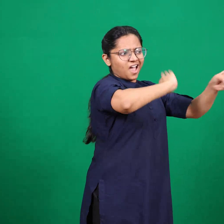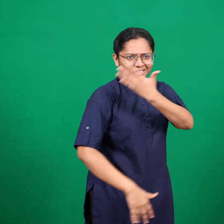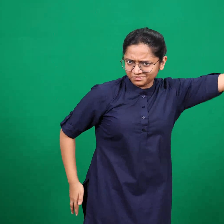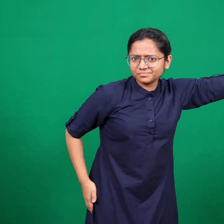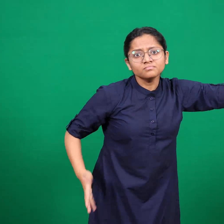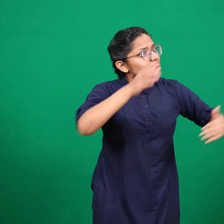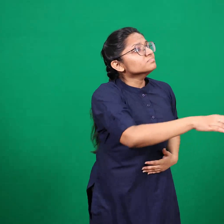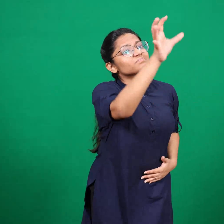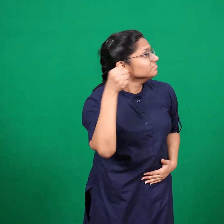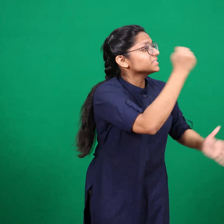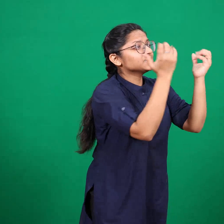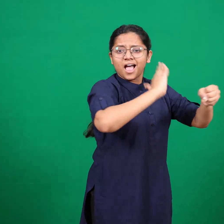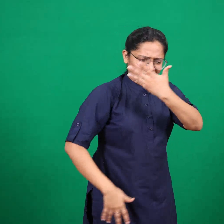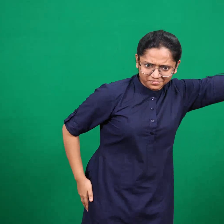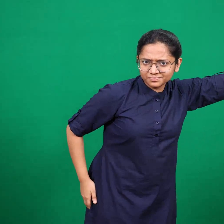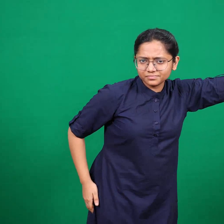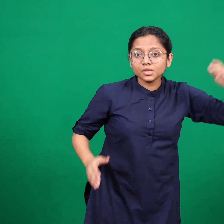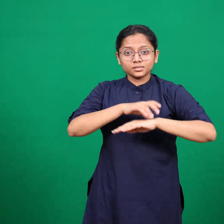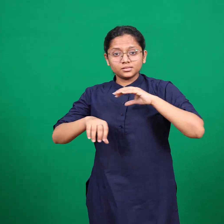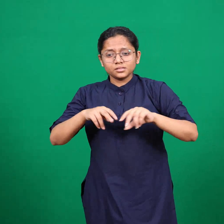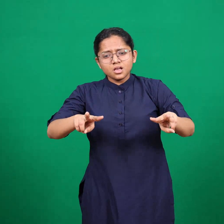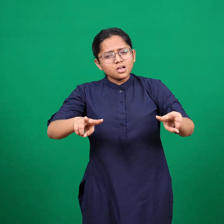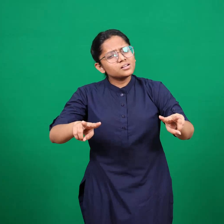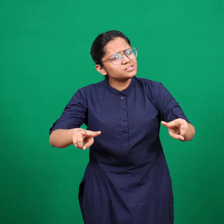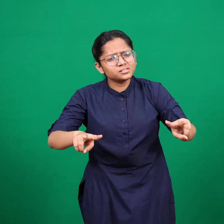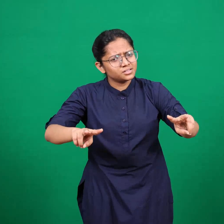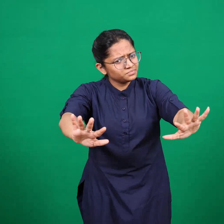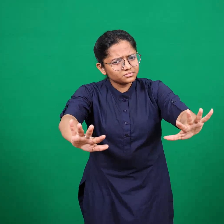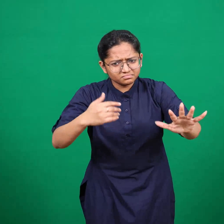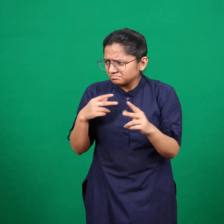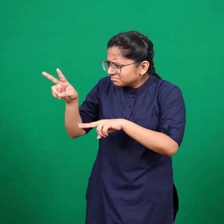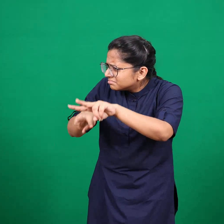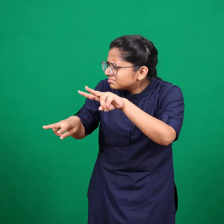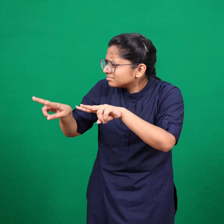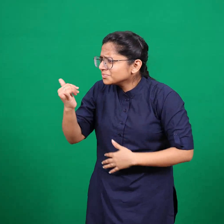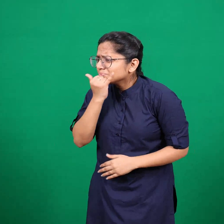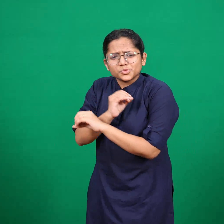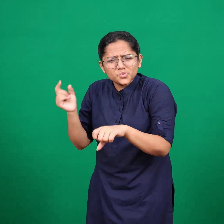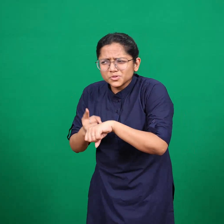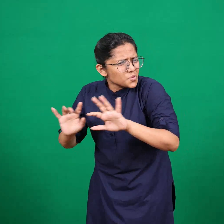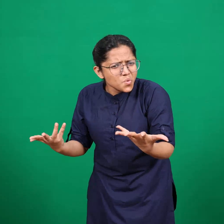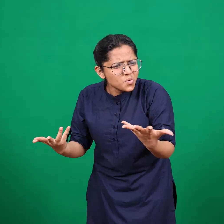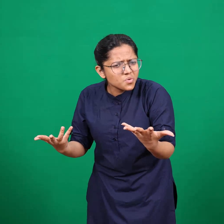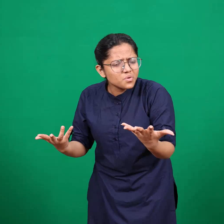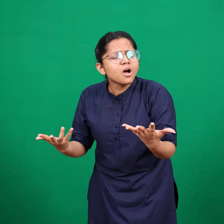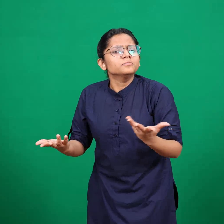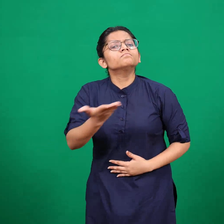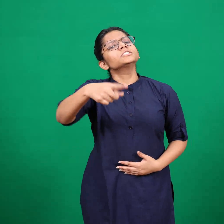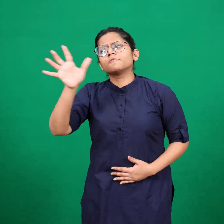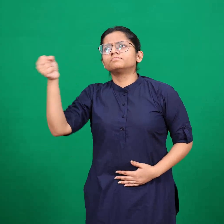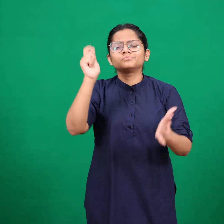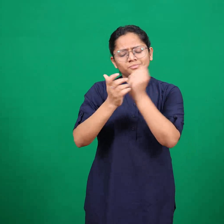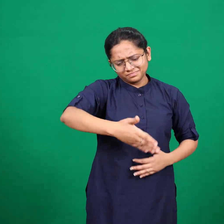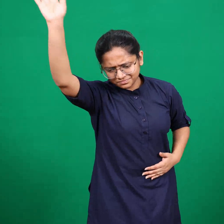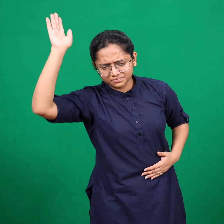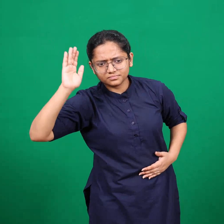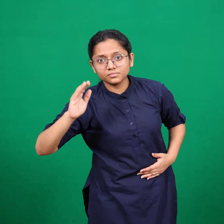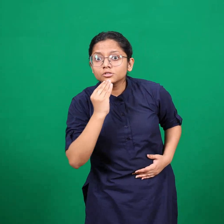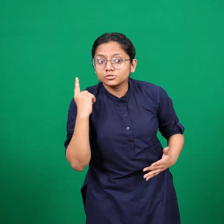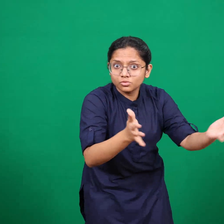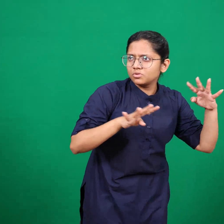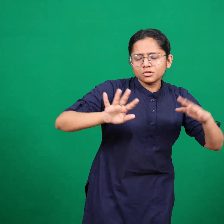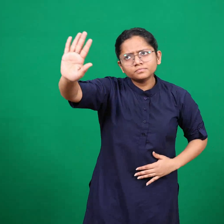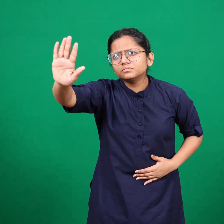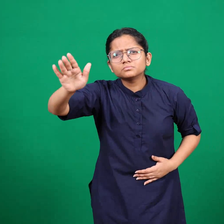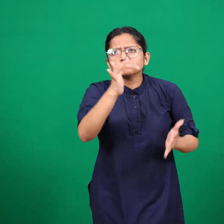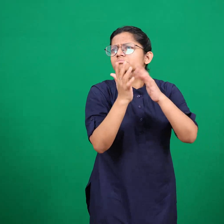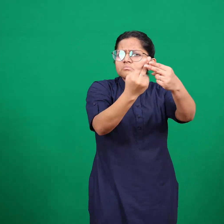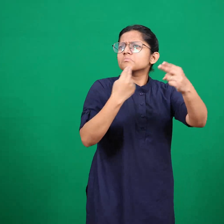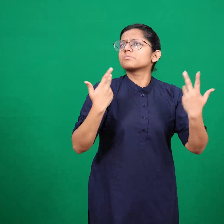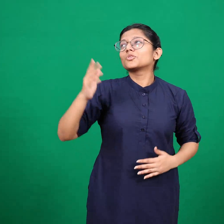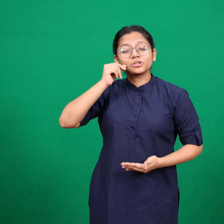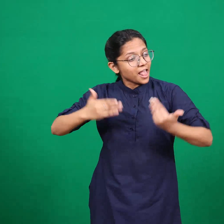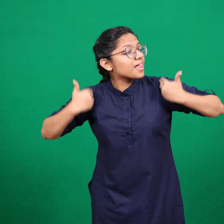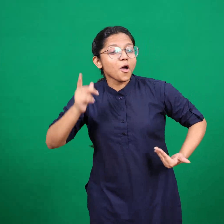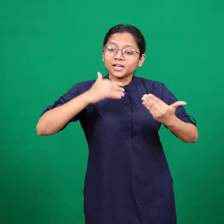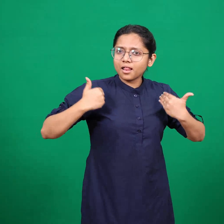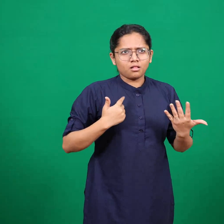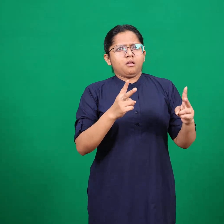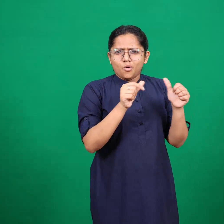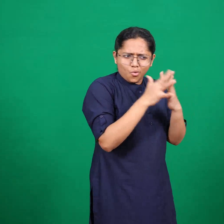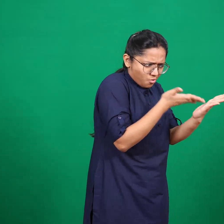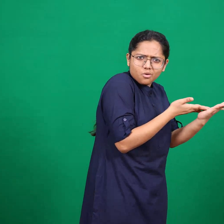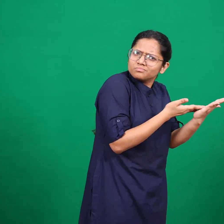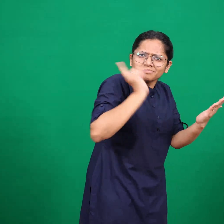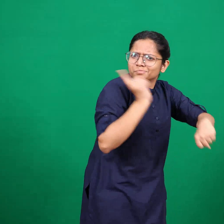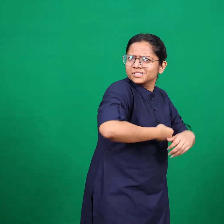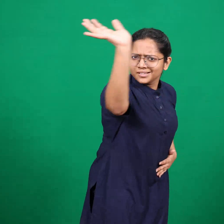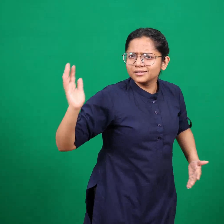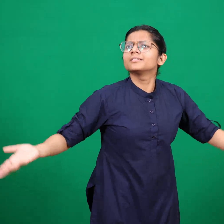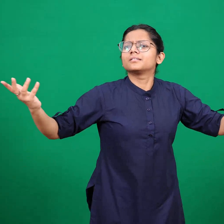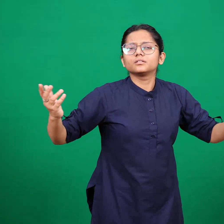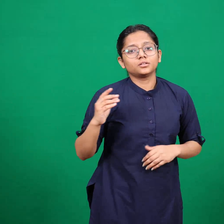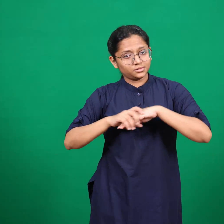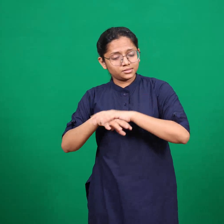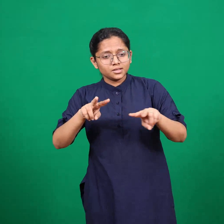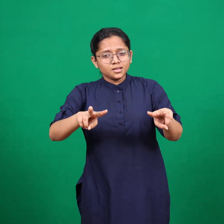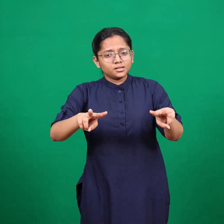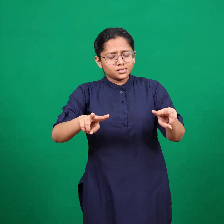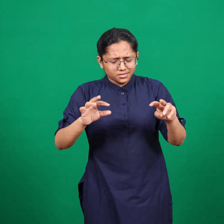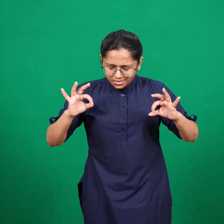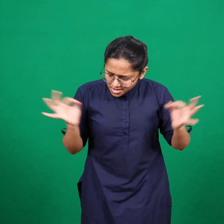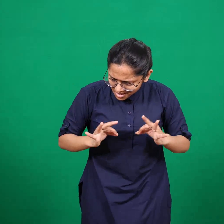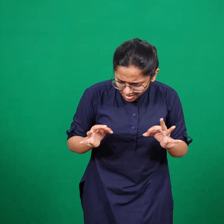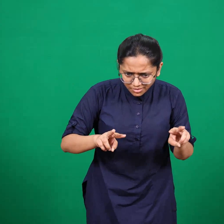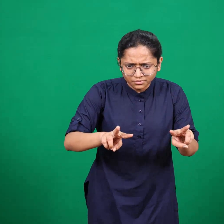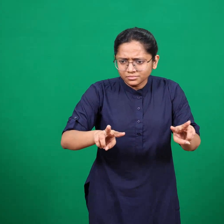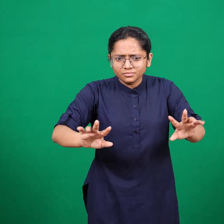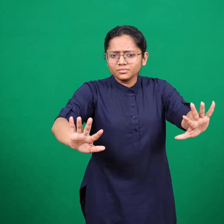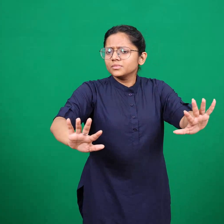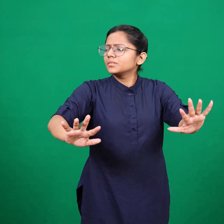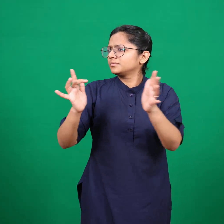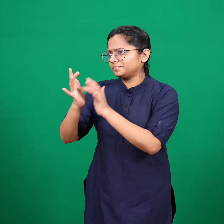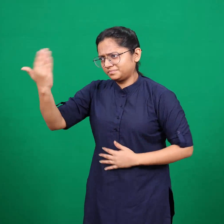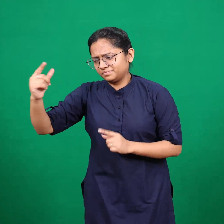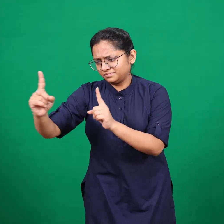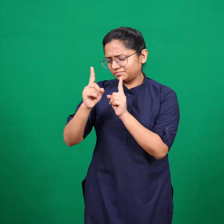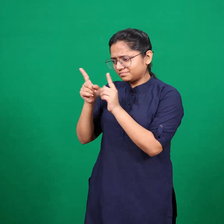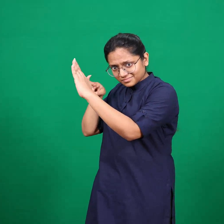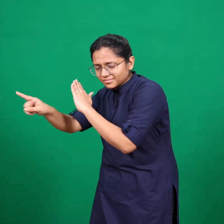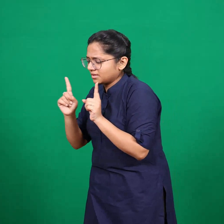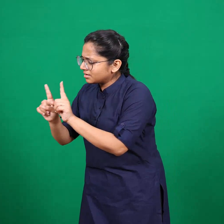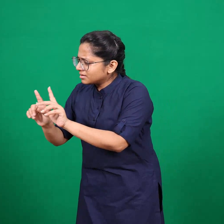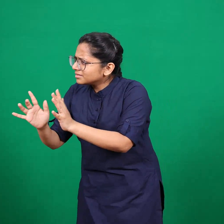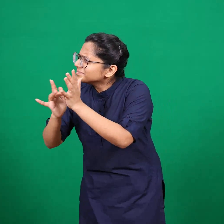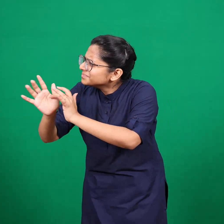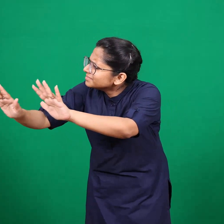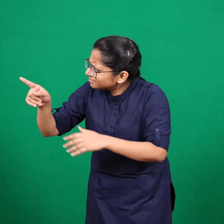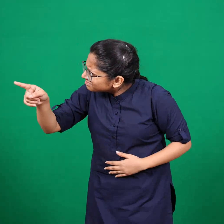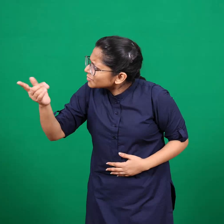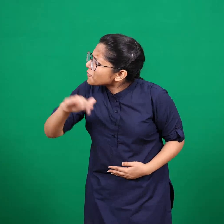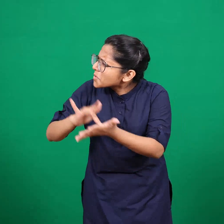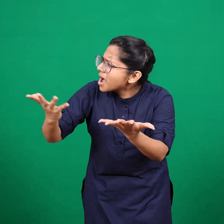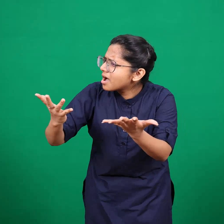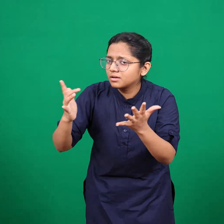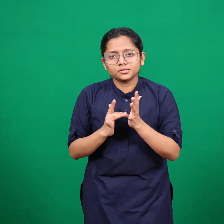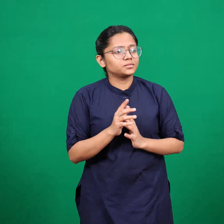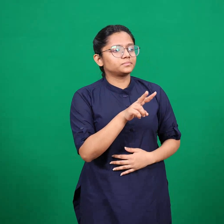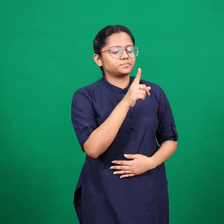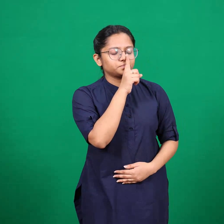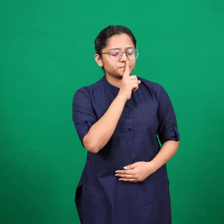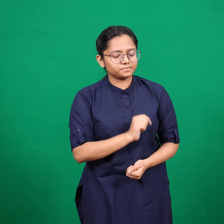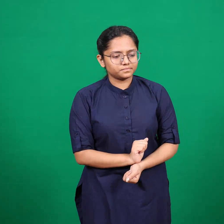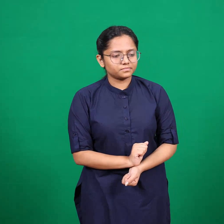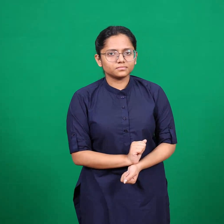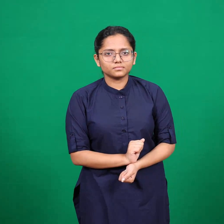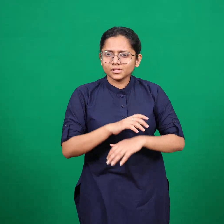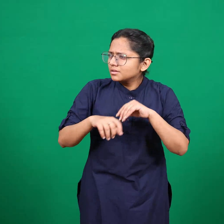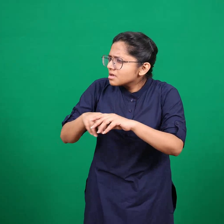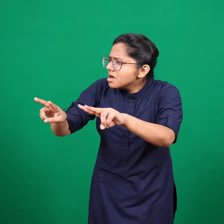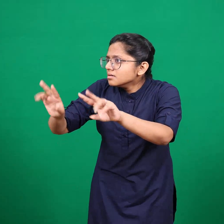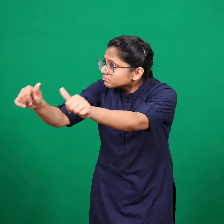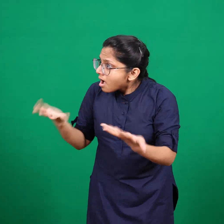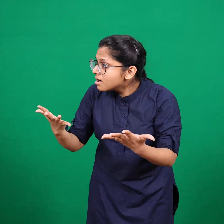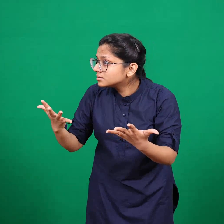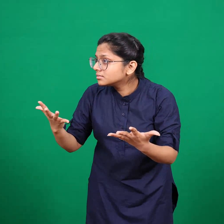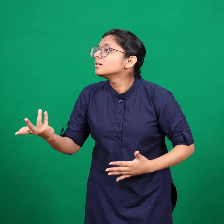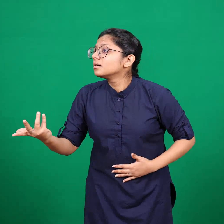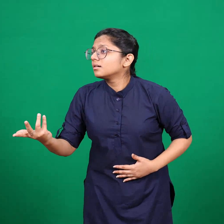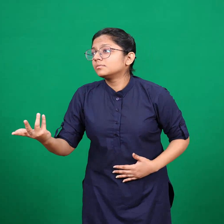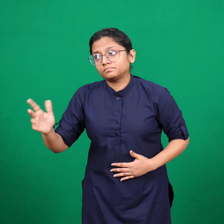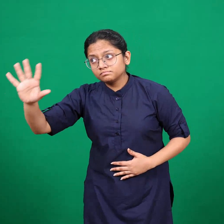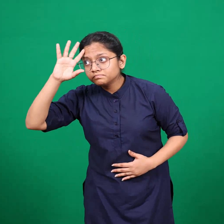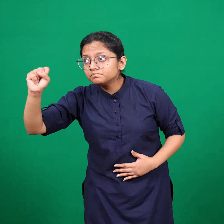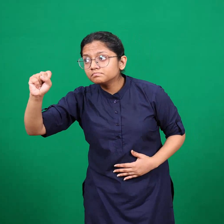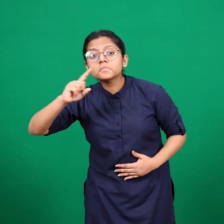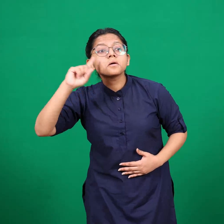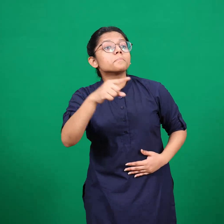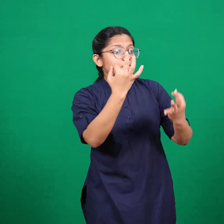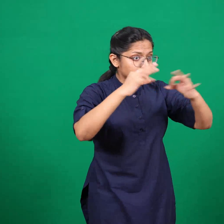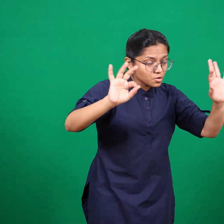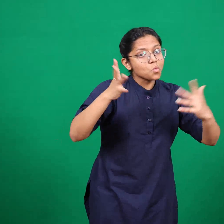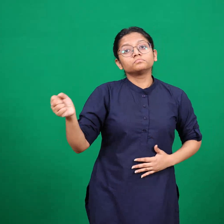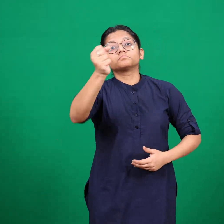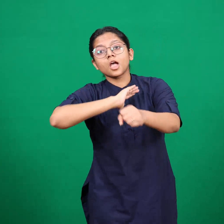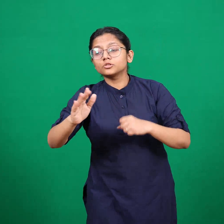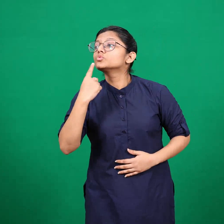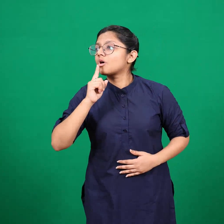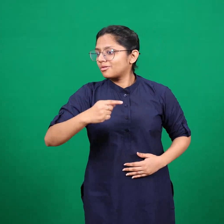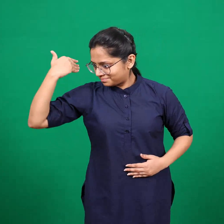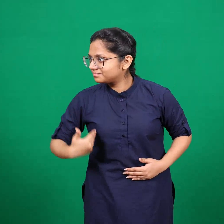"We have a law," answered the Jews, "and according to that law He must die, because He declared Himself to be the Son of God." When Pilate heard this statement, he was even more afraid, and he went back into the Praetorium. " Where are You from?" he asked. But Jesus gave no answer. So Pilate said to Him, "Do You refuse to speak to me?